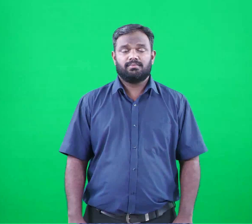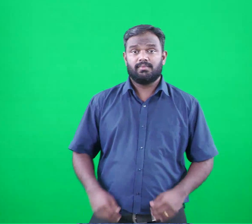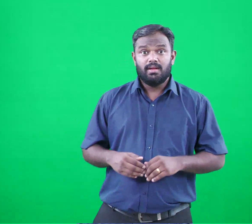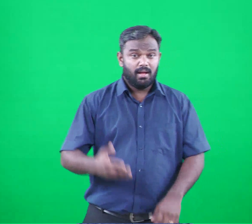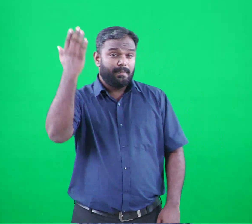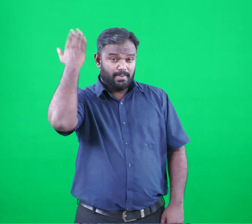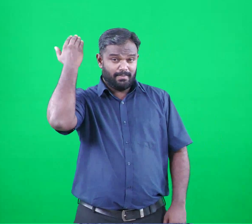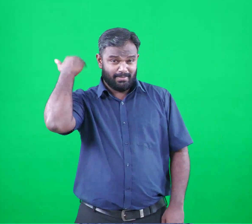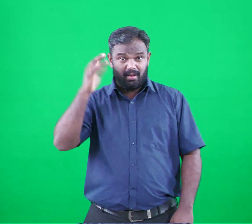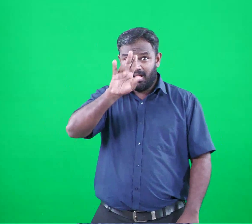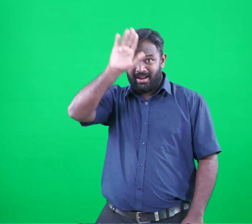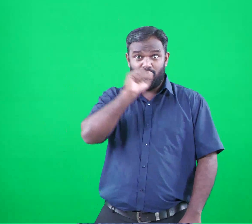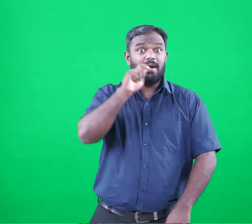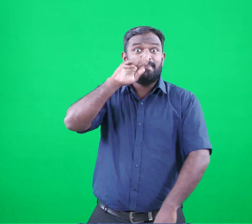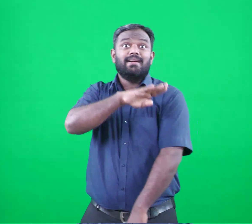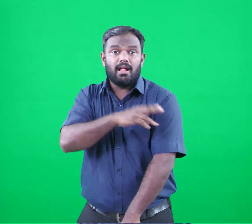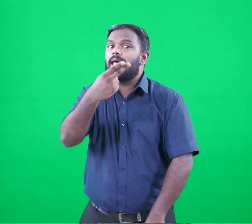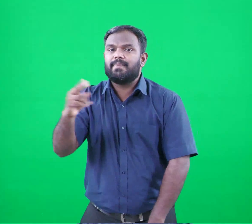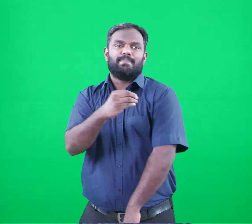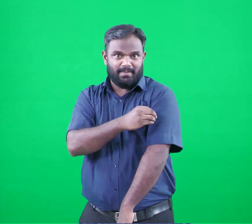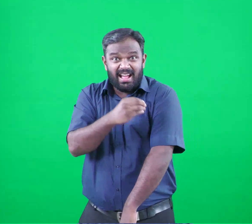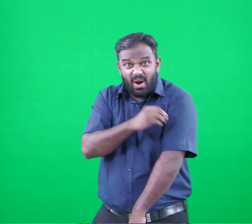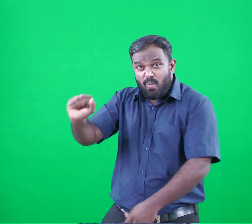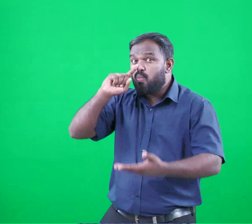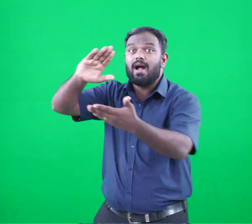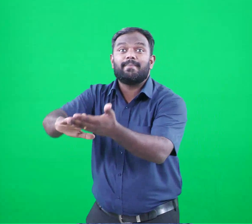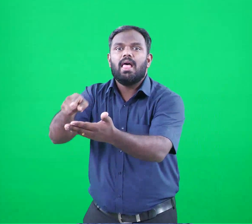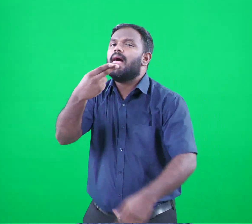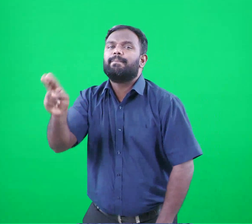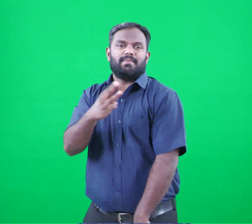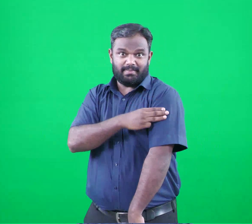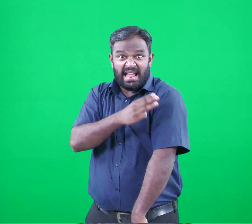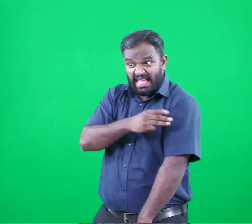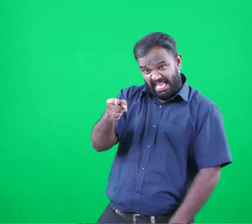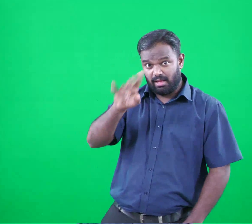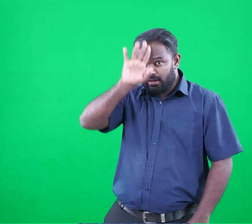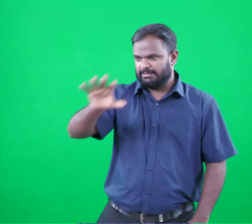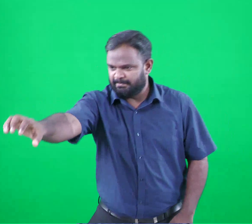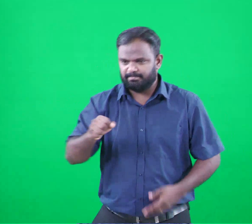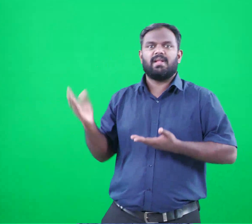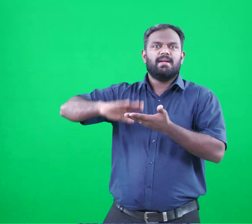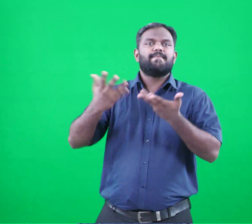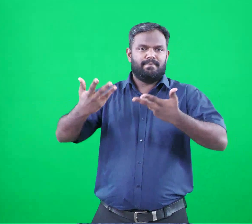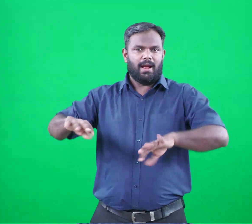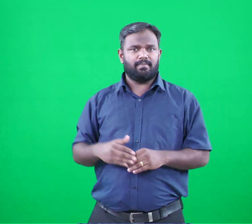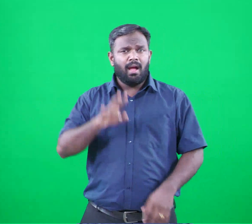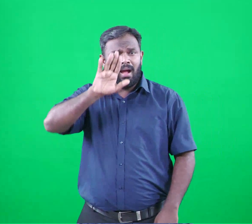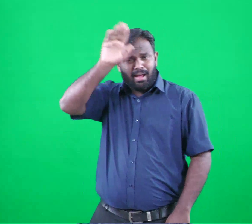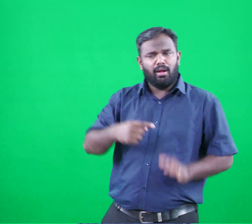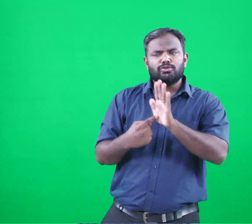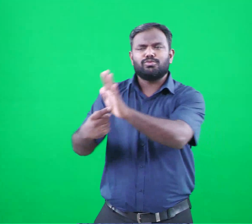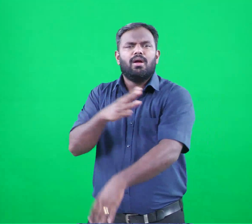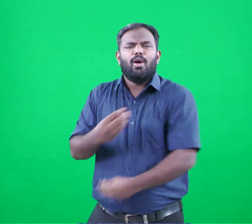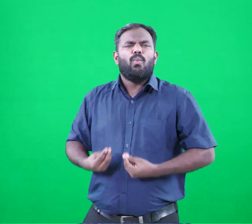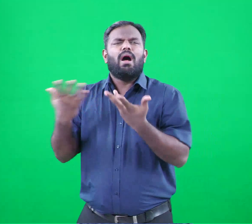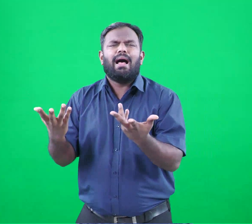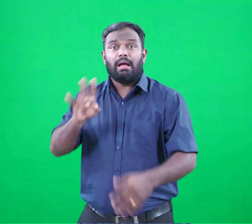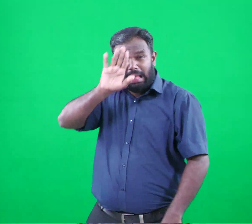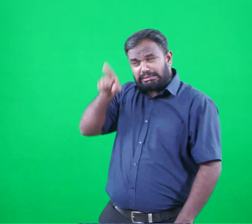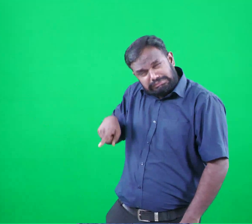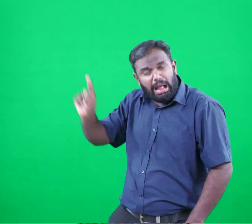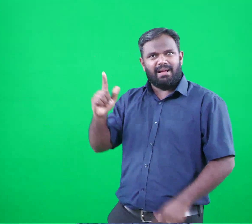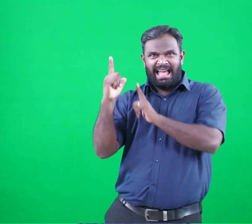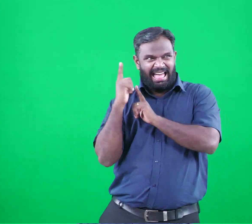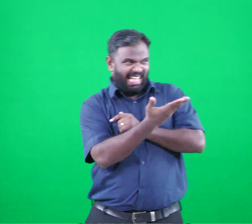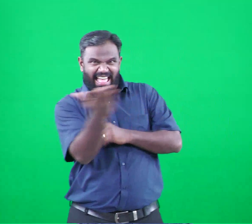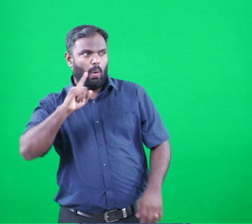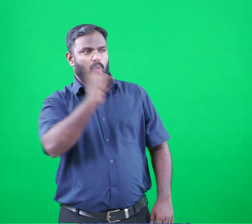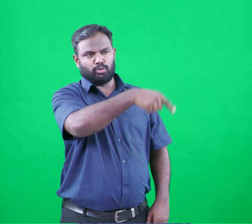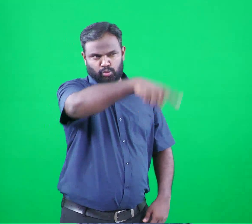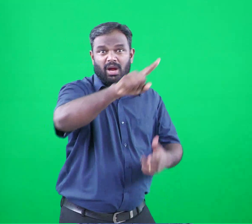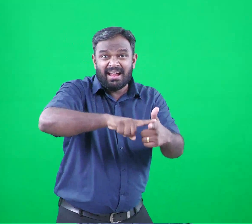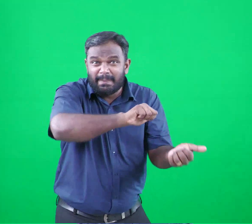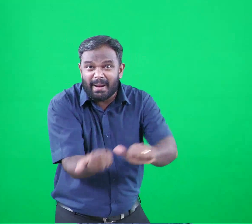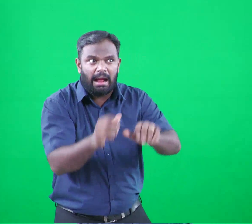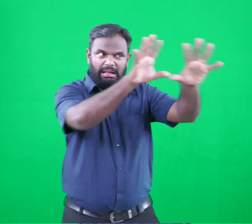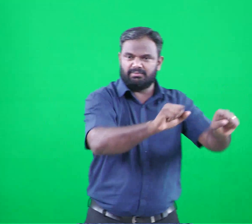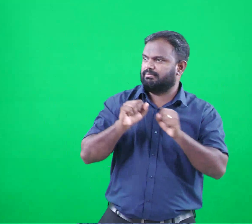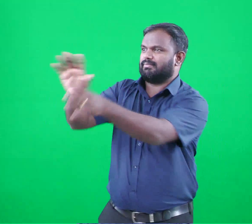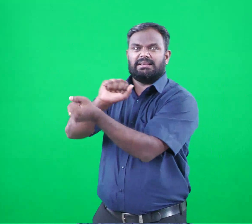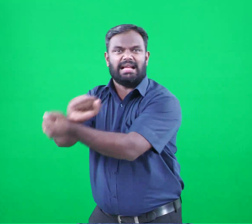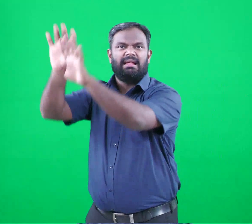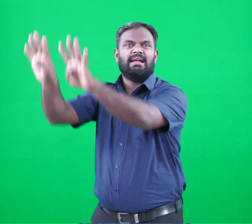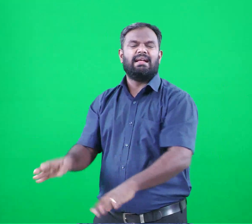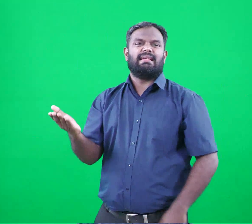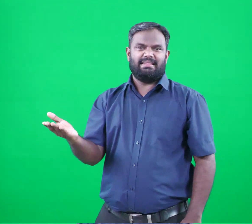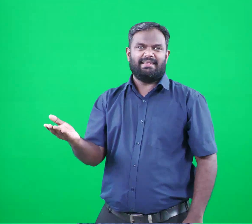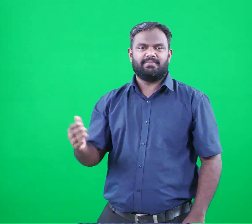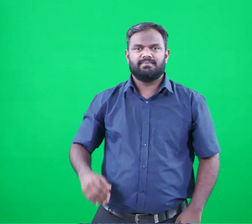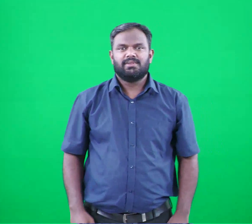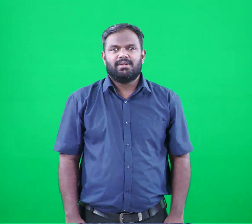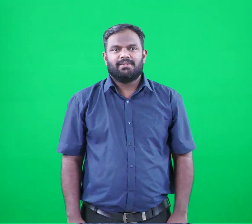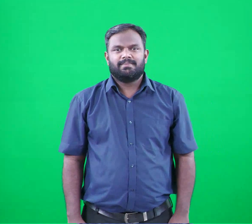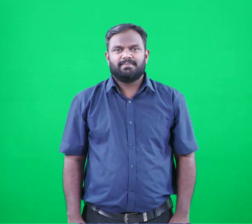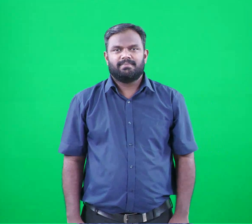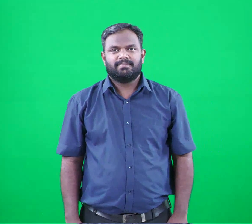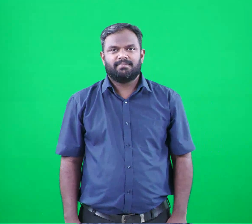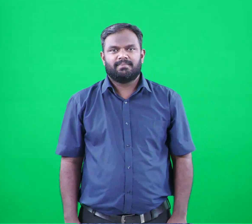For Herod himself had ordered that John be arrested and bound and imprisoned, on account of his brother Philip's wife Herodias, whom Herod had married.